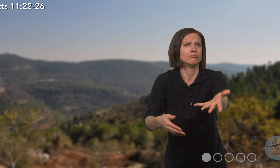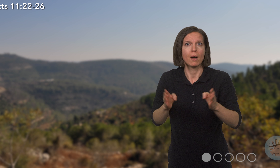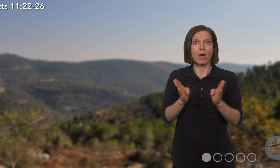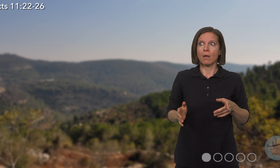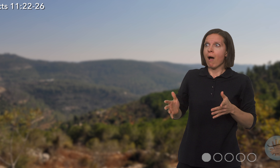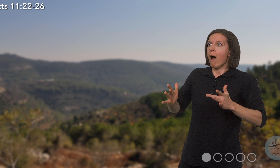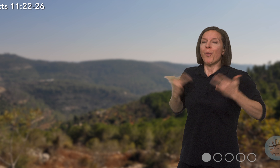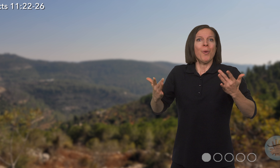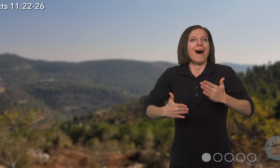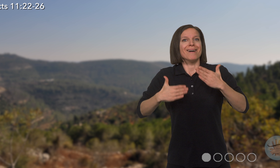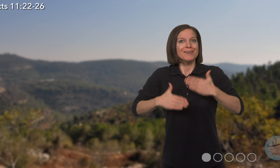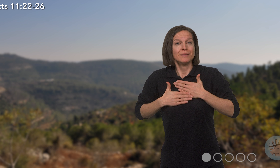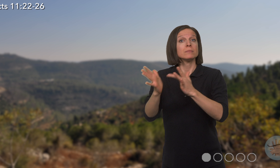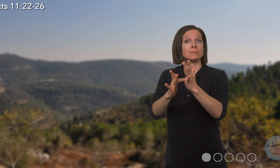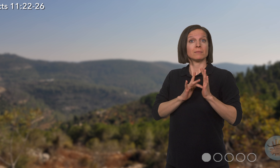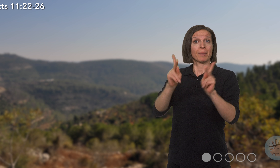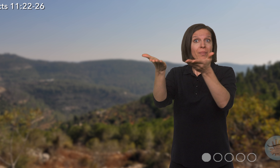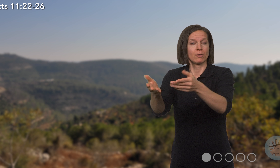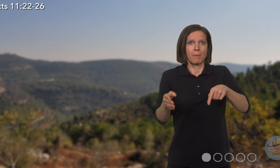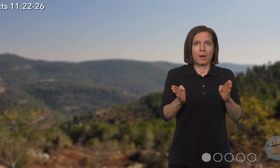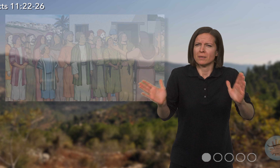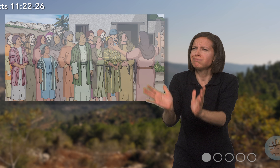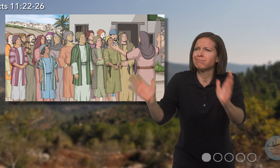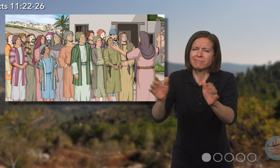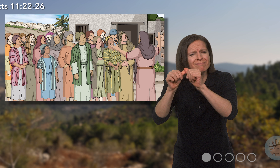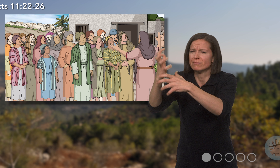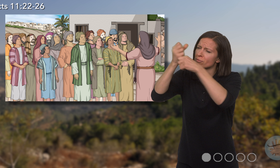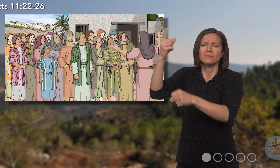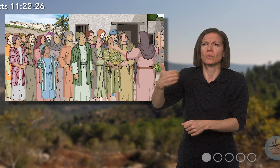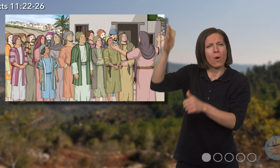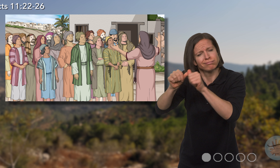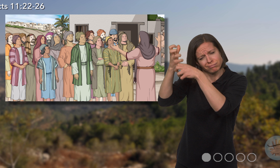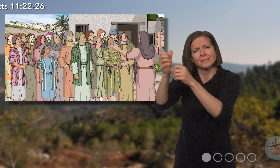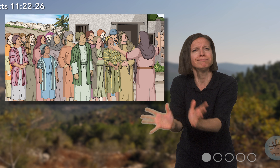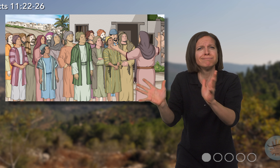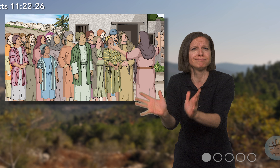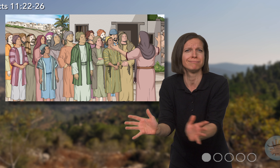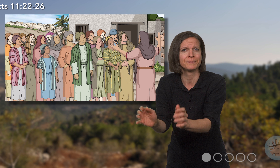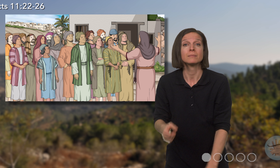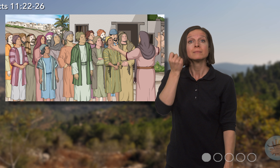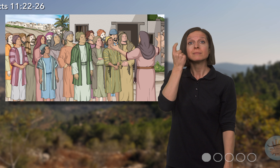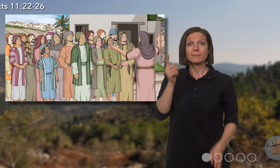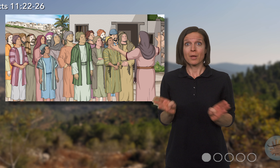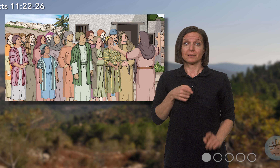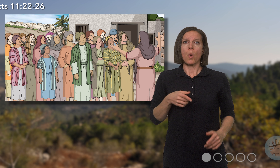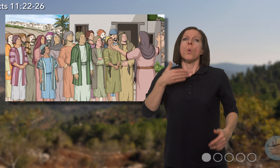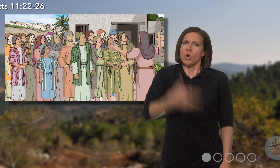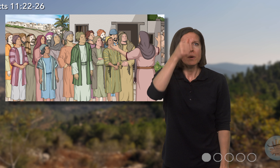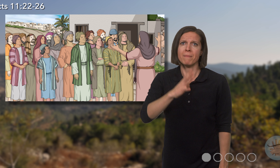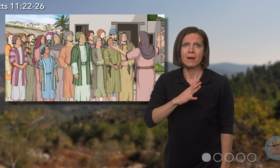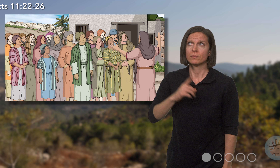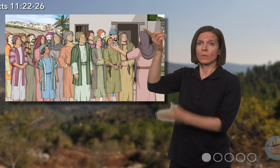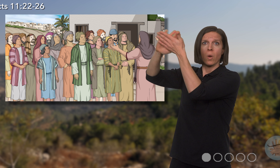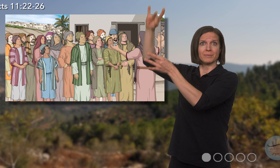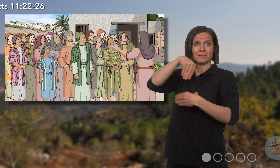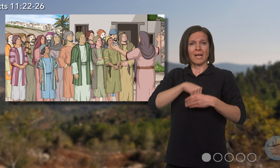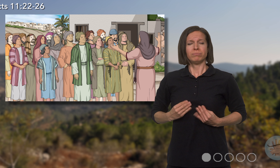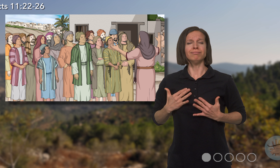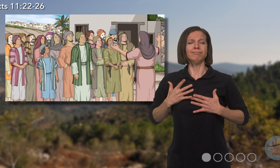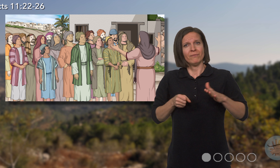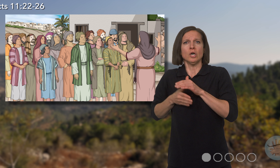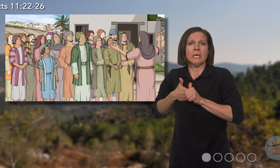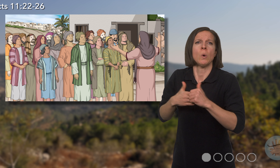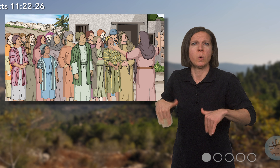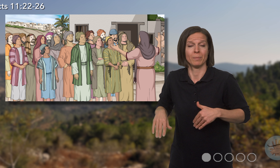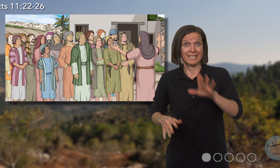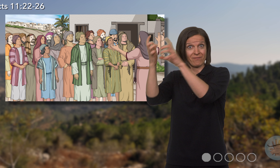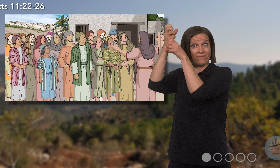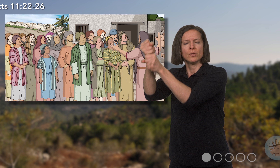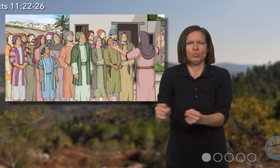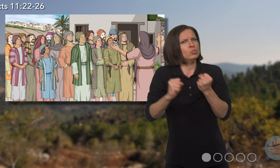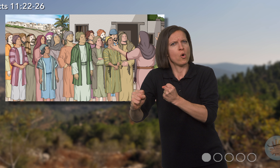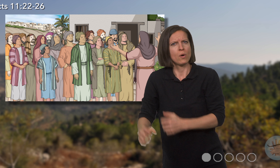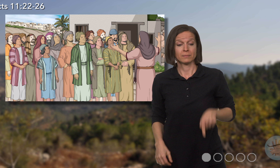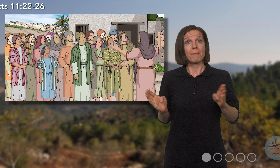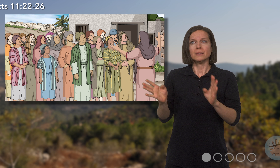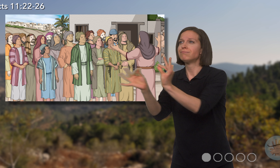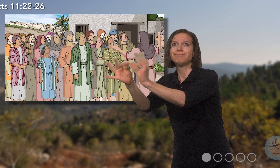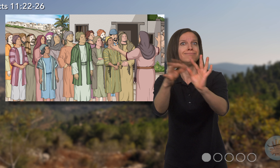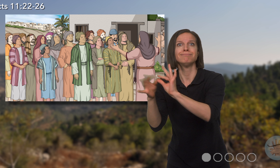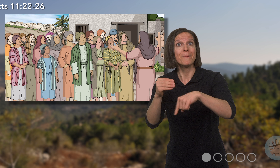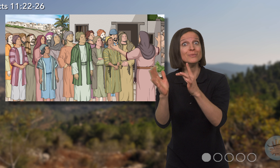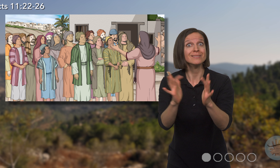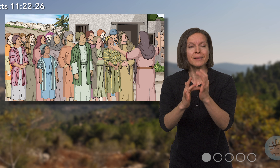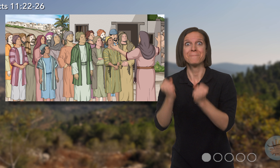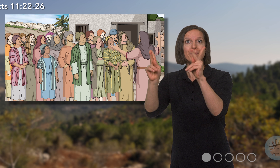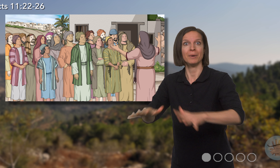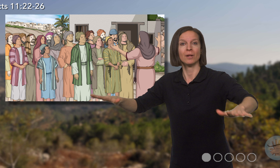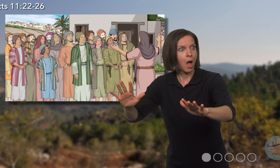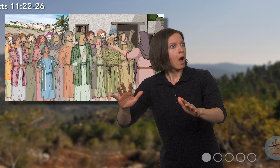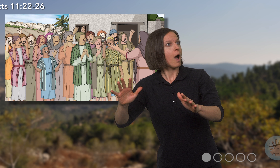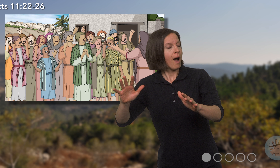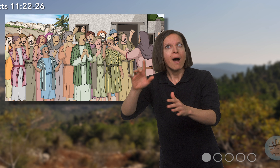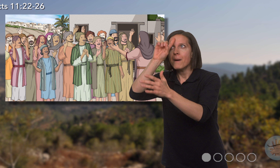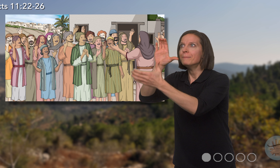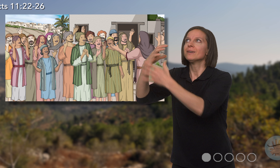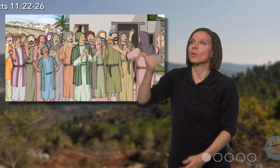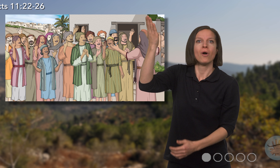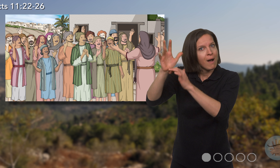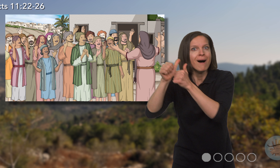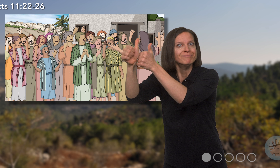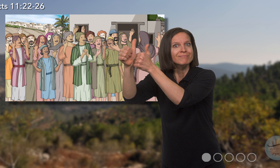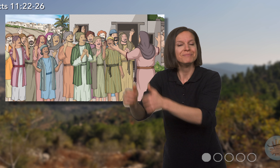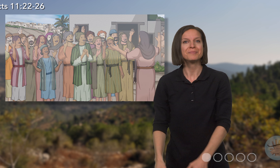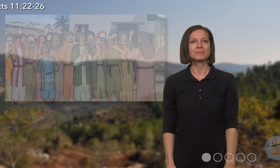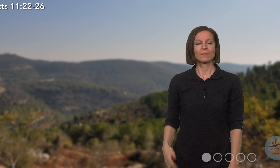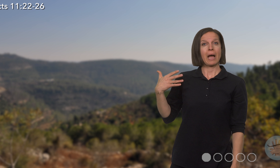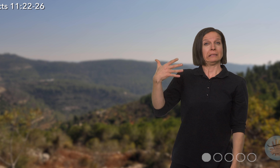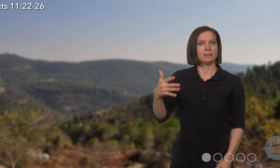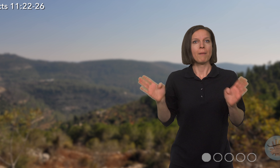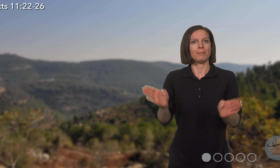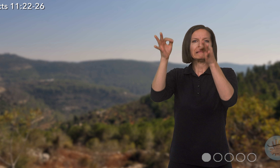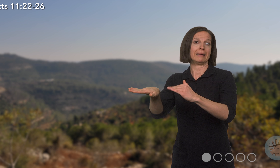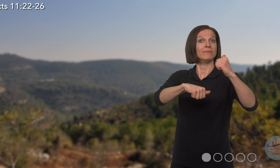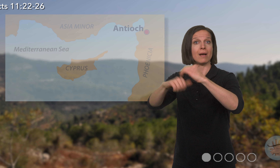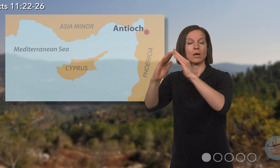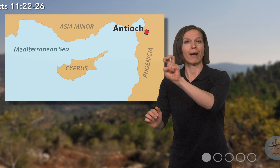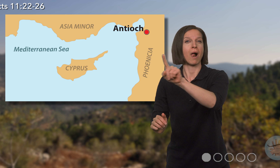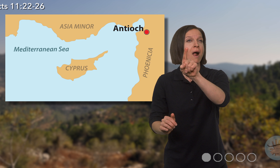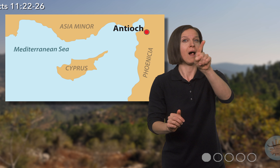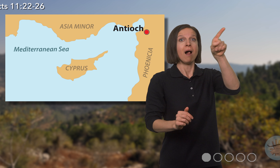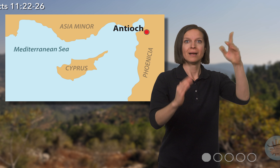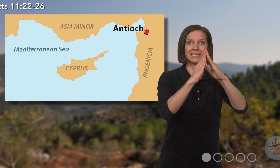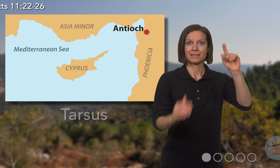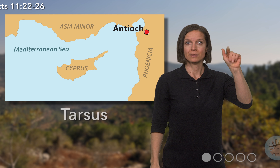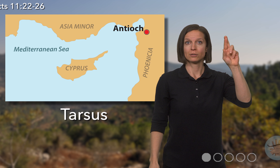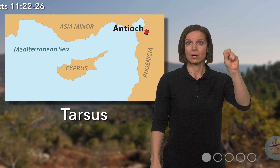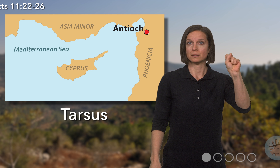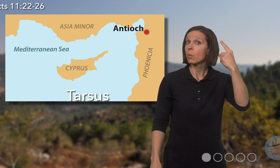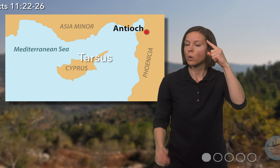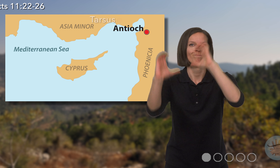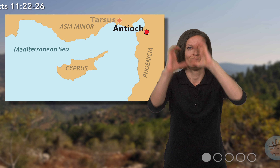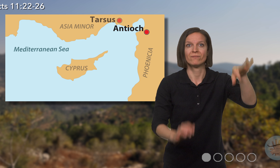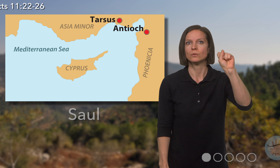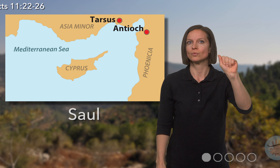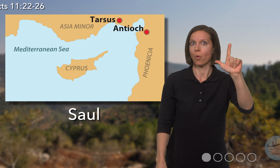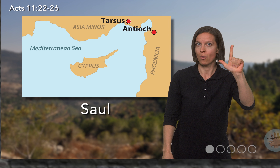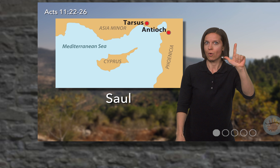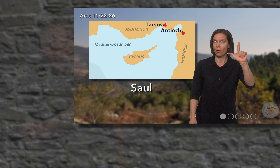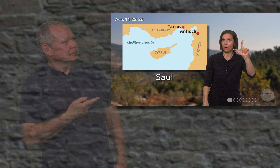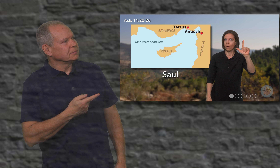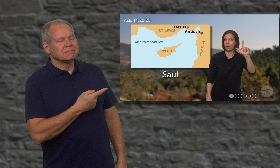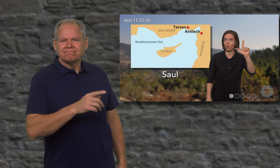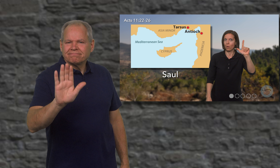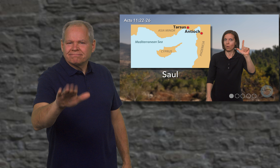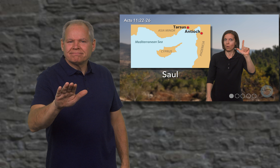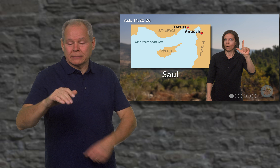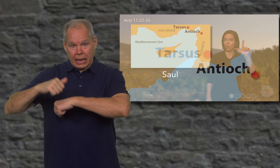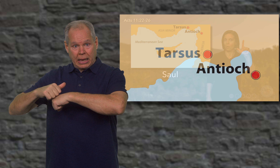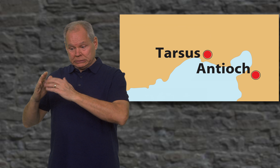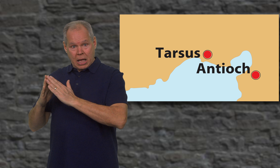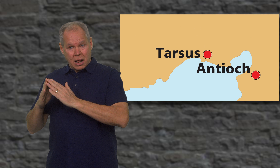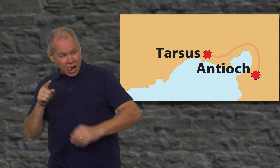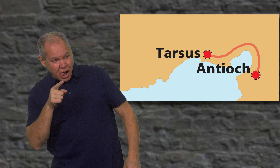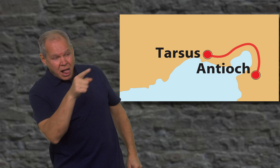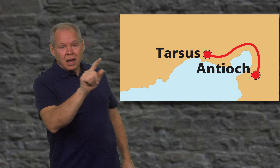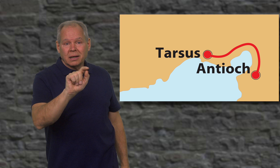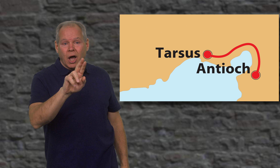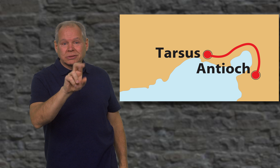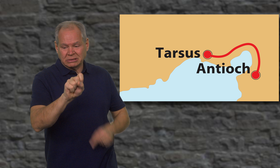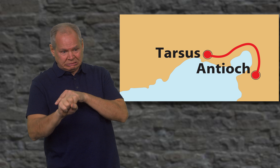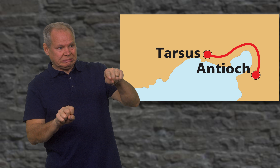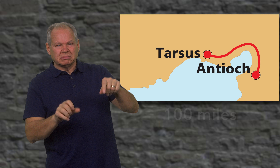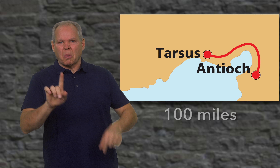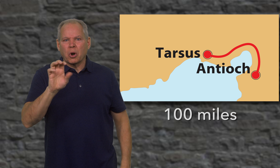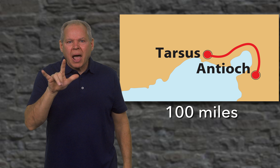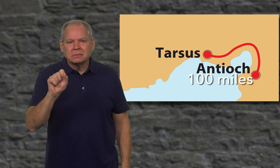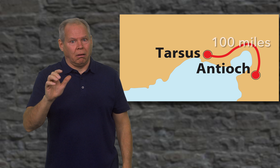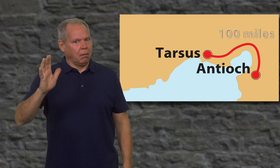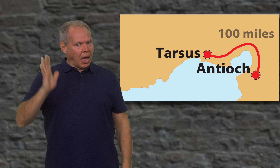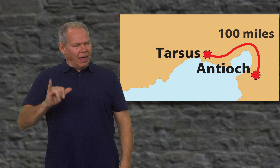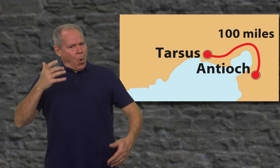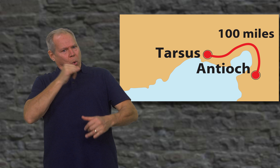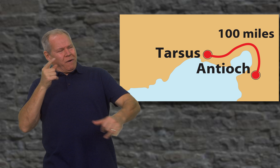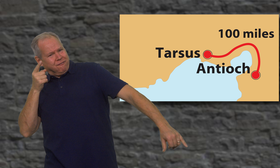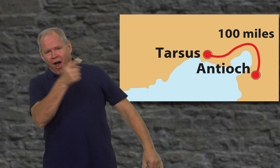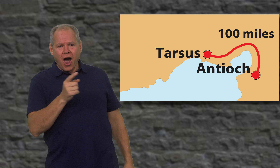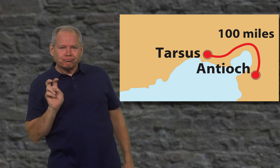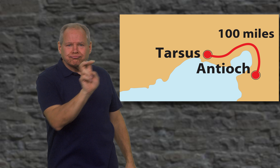When he arrived and saw the grace of God, he rejoiced and encouraged them all to abide in the Lord with all their hearts.